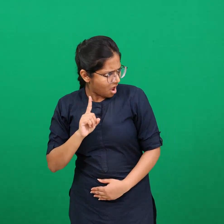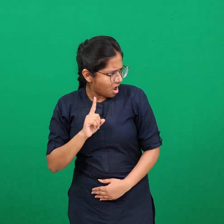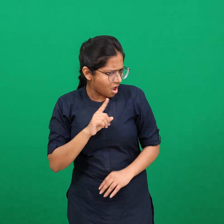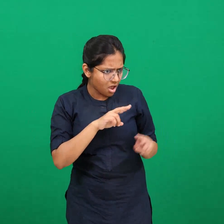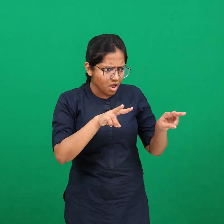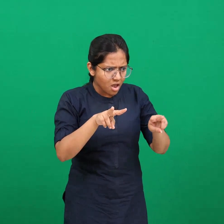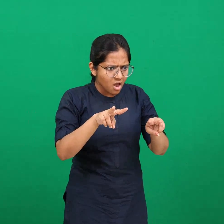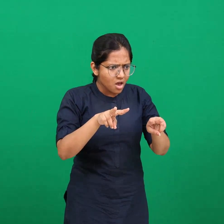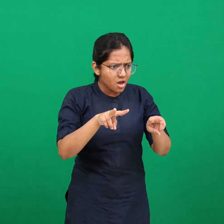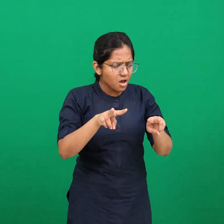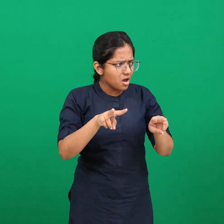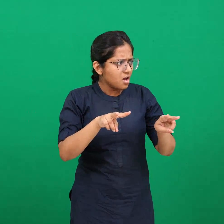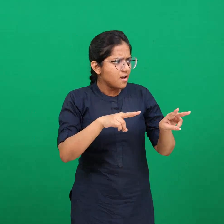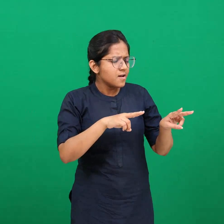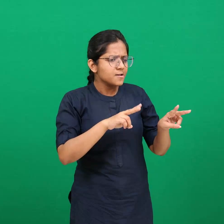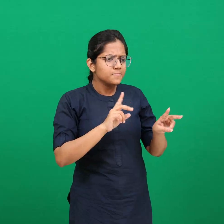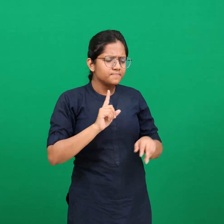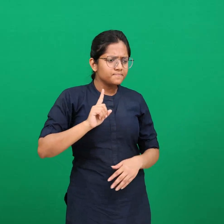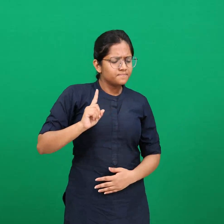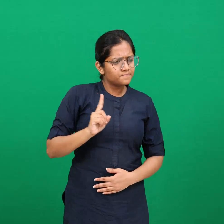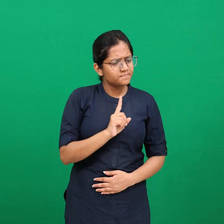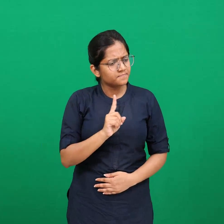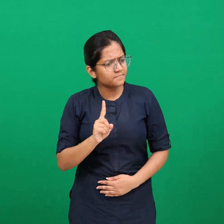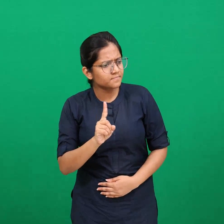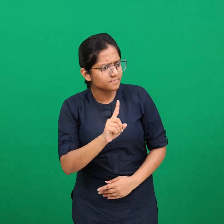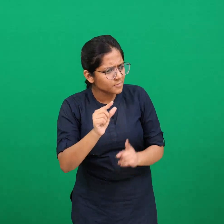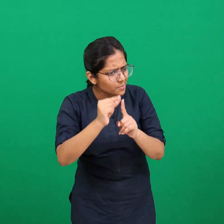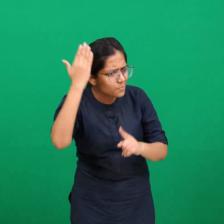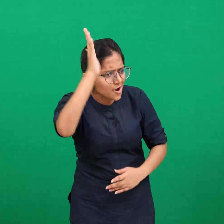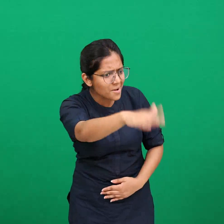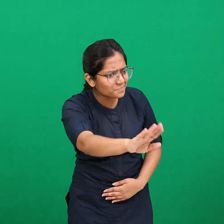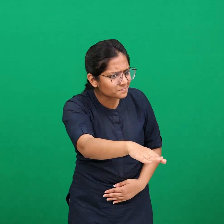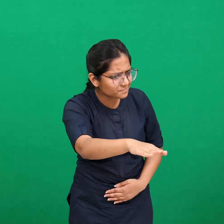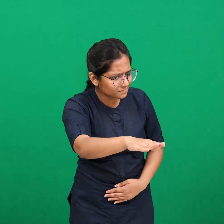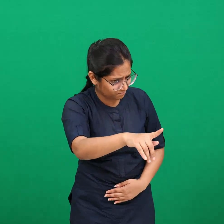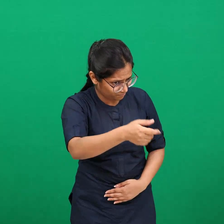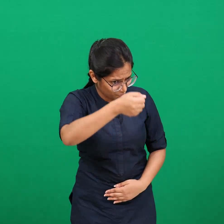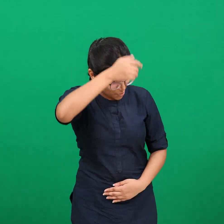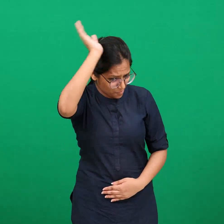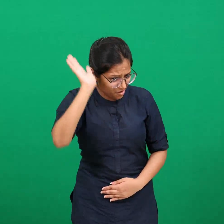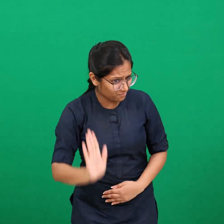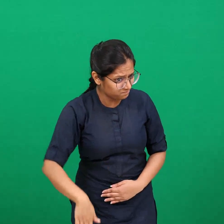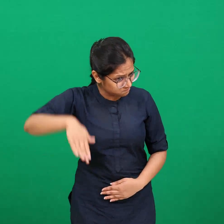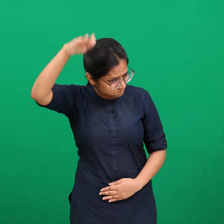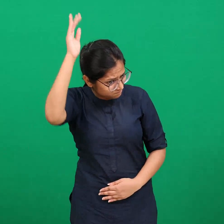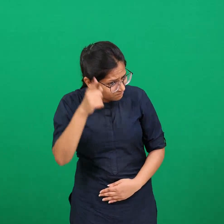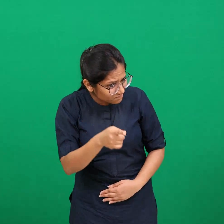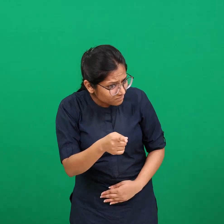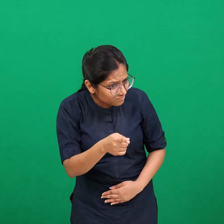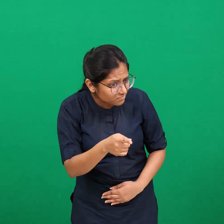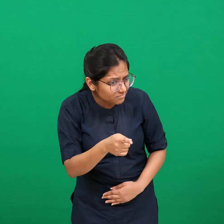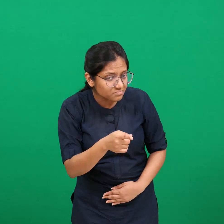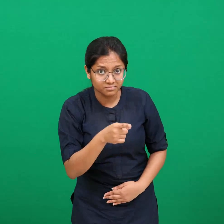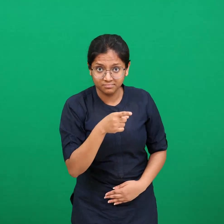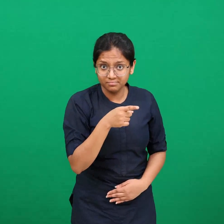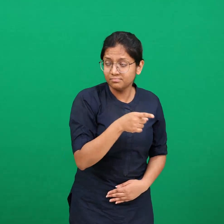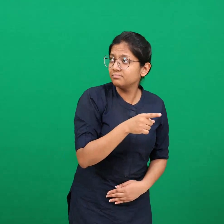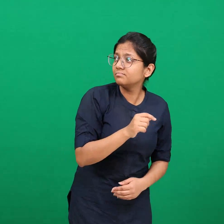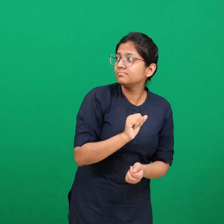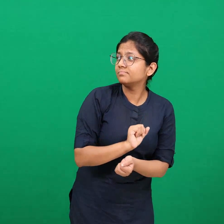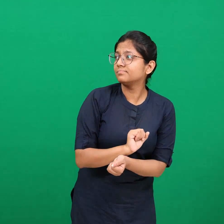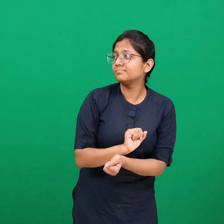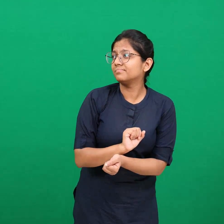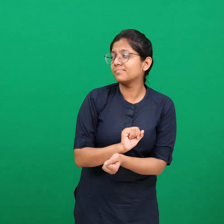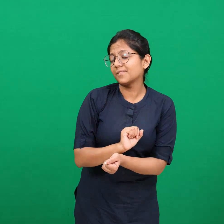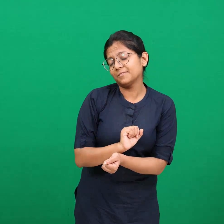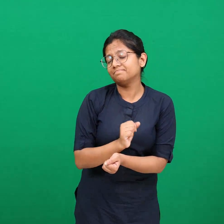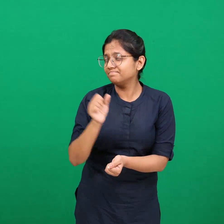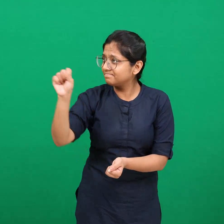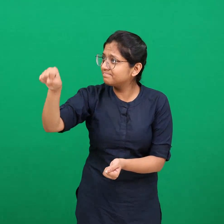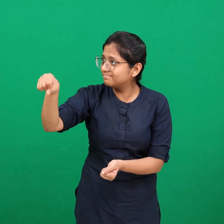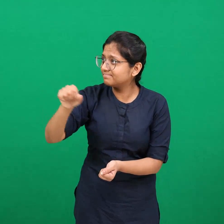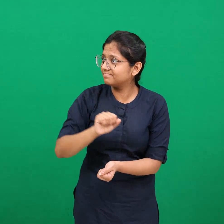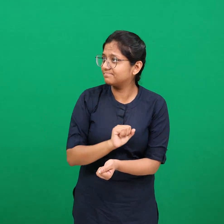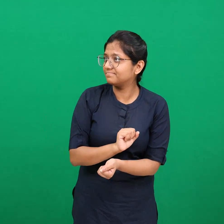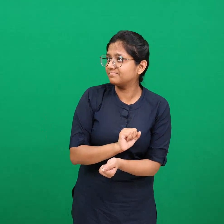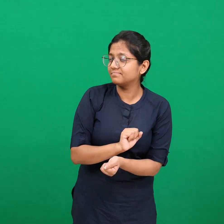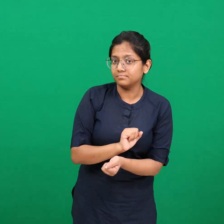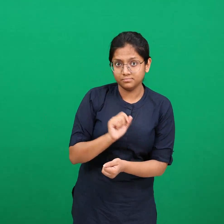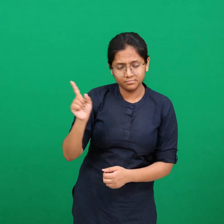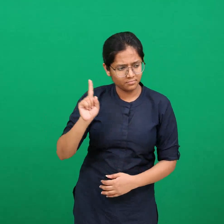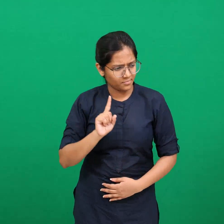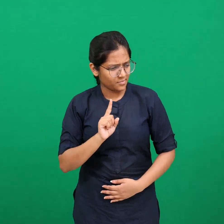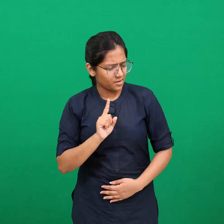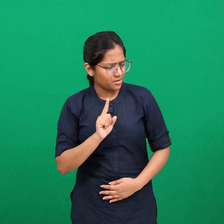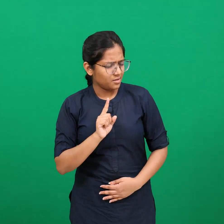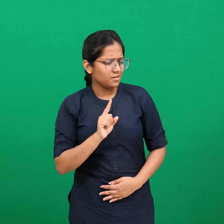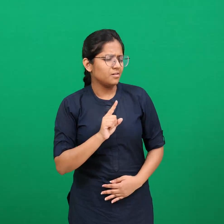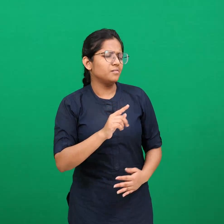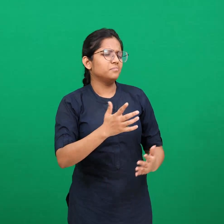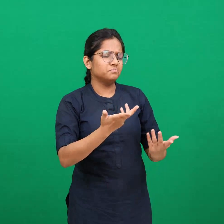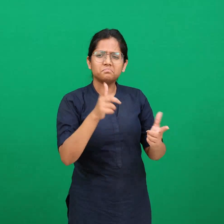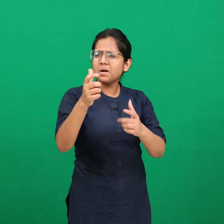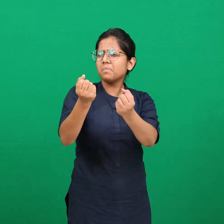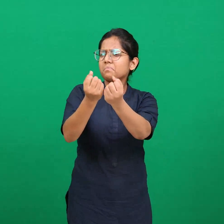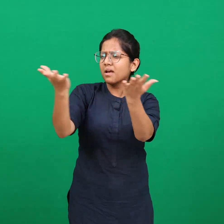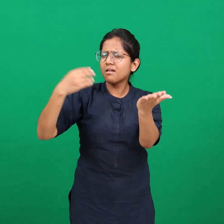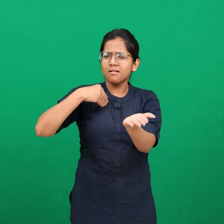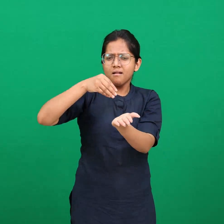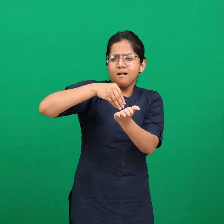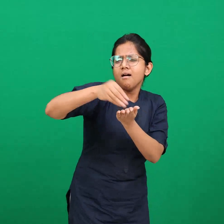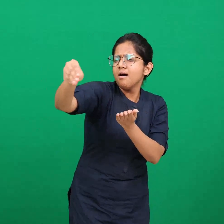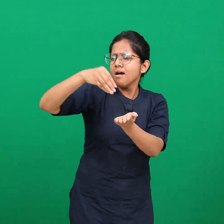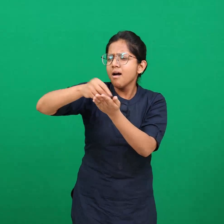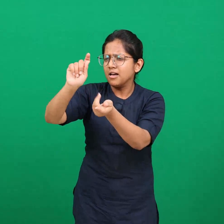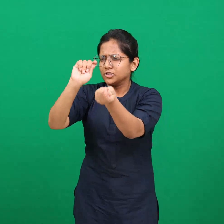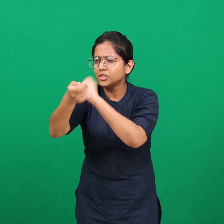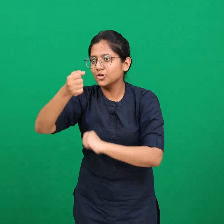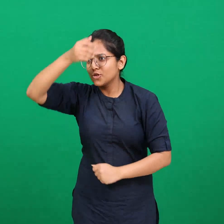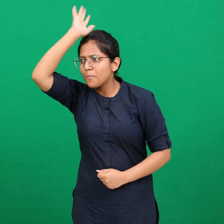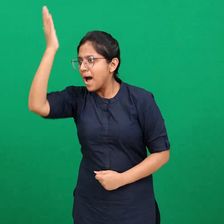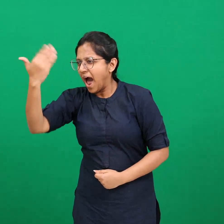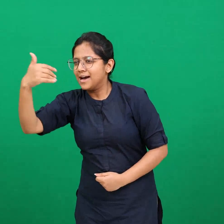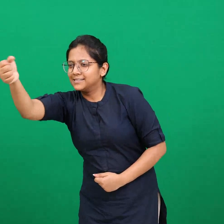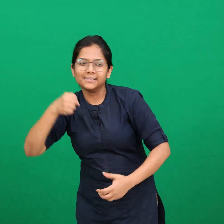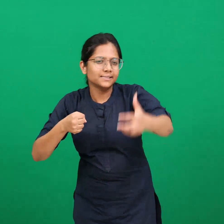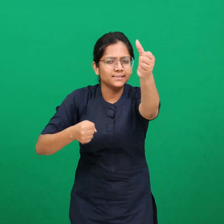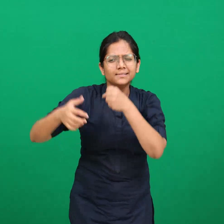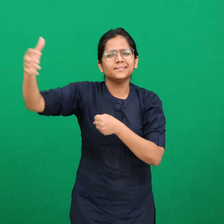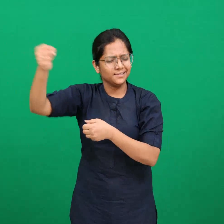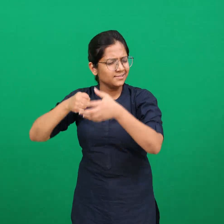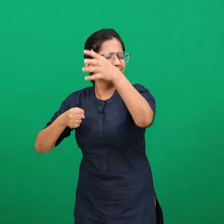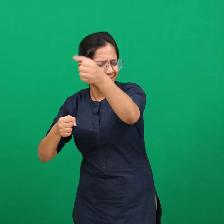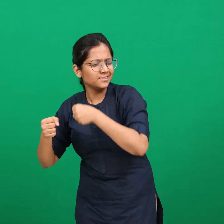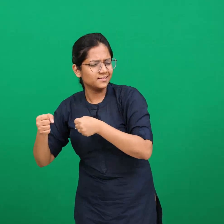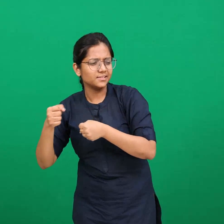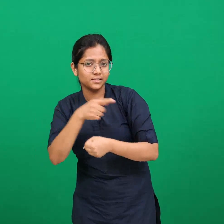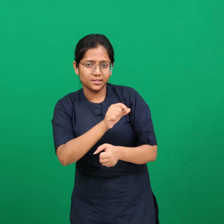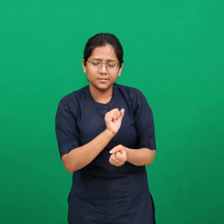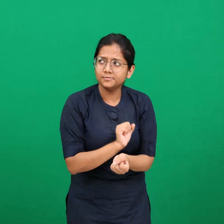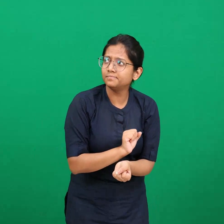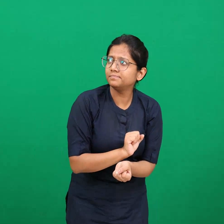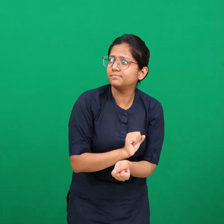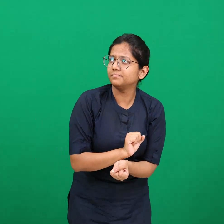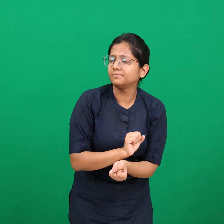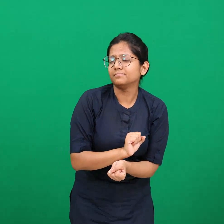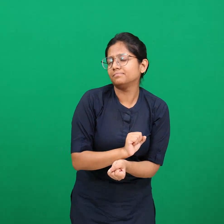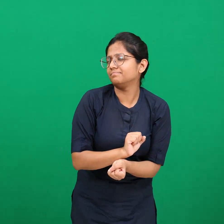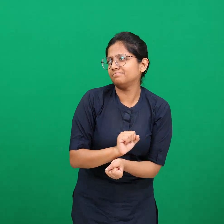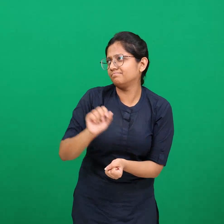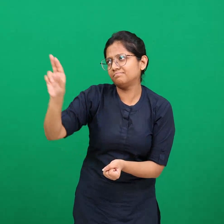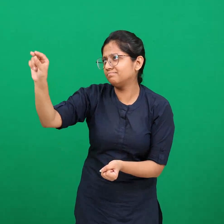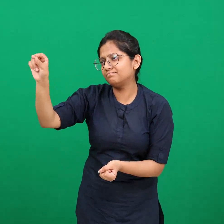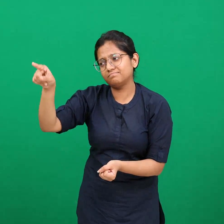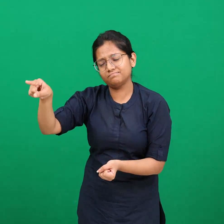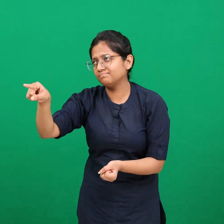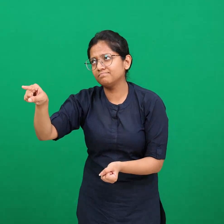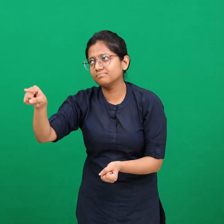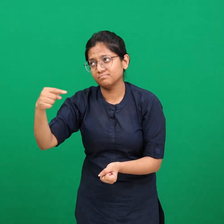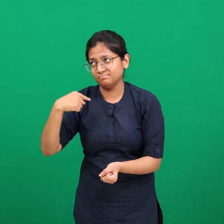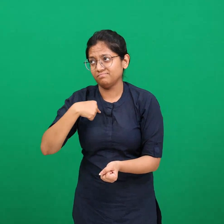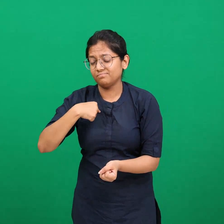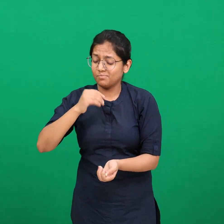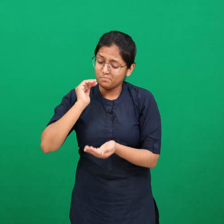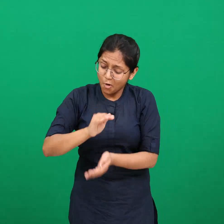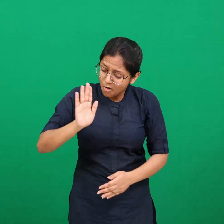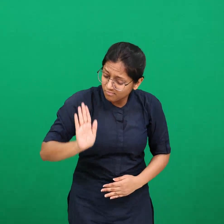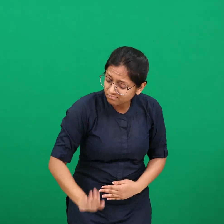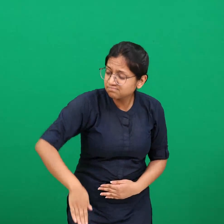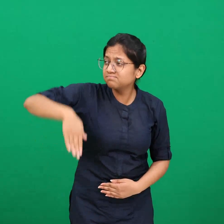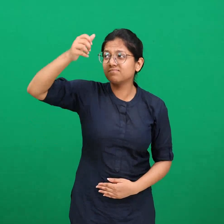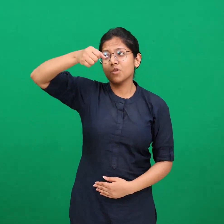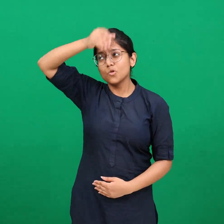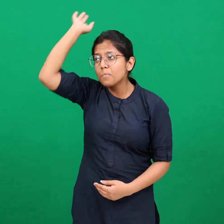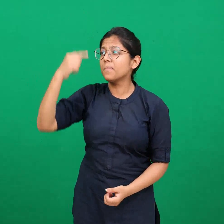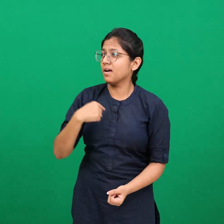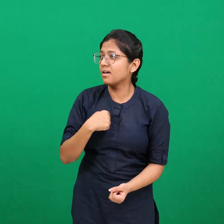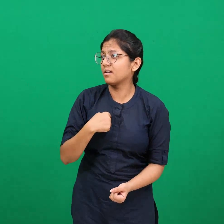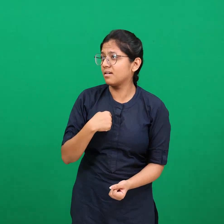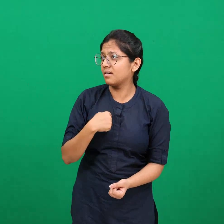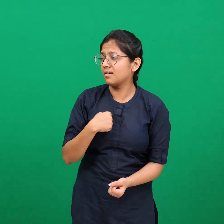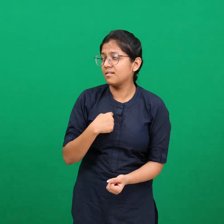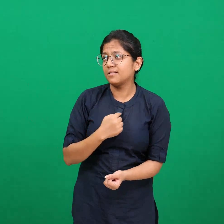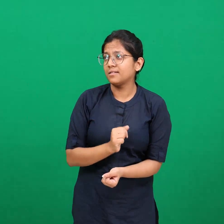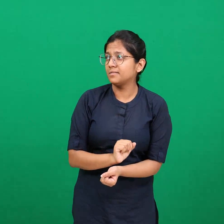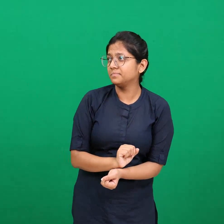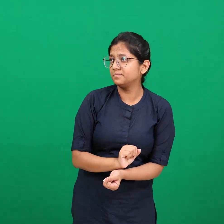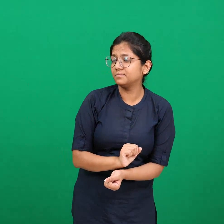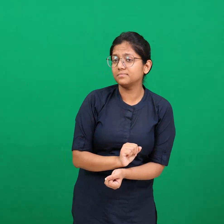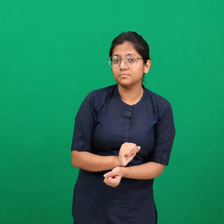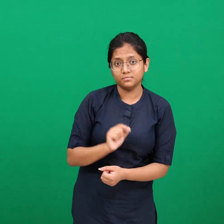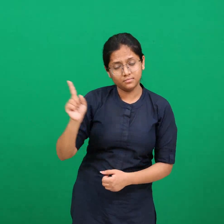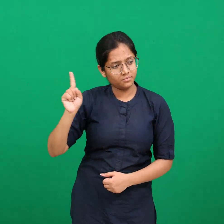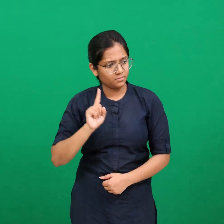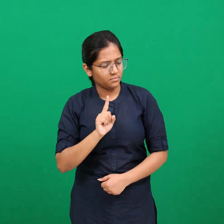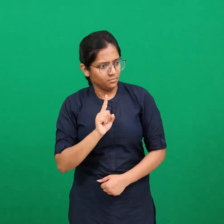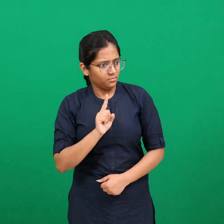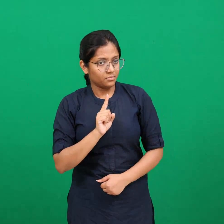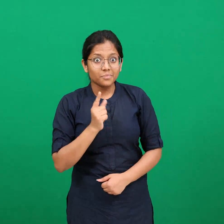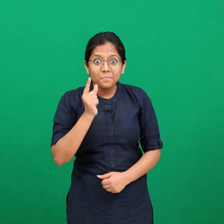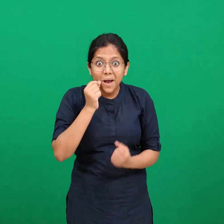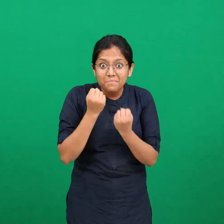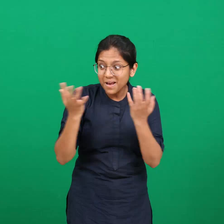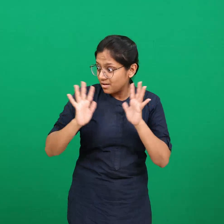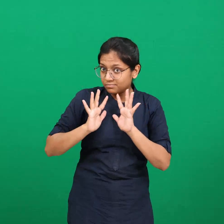The commander went to Paul and asked, "Tell me, are you a Roman citizen?" "Yes," he answered. "I paid a high price for my citizenship," said the commander.